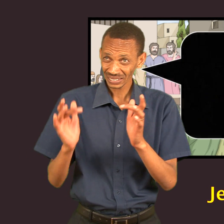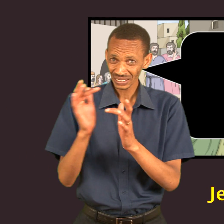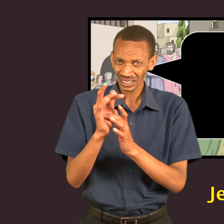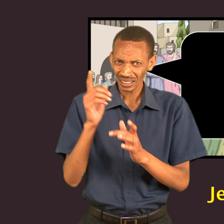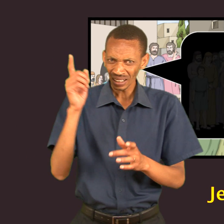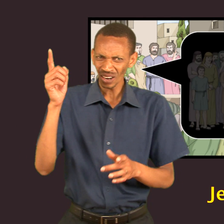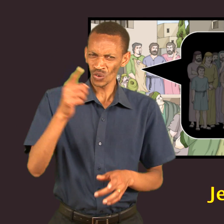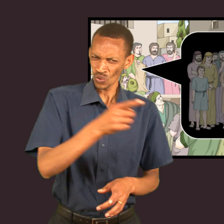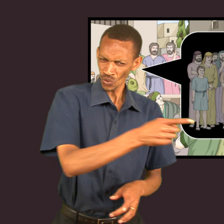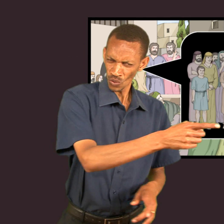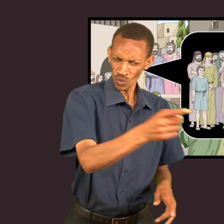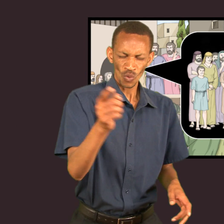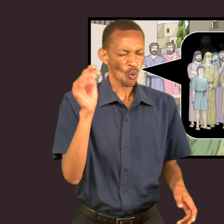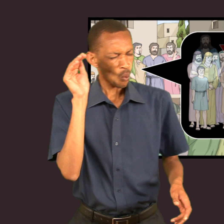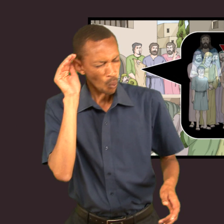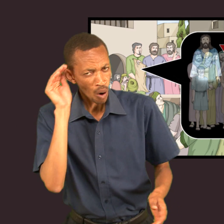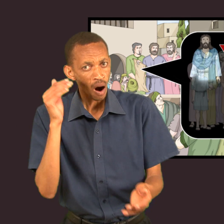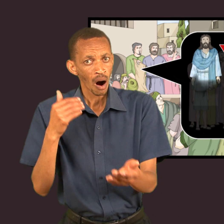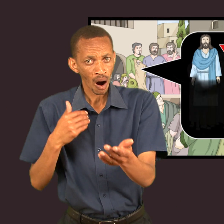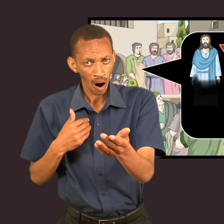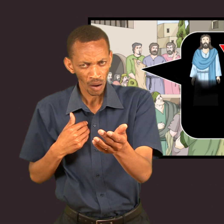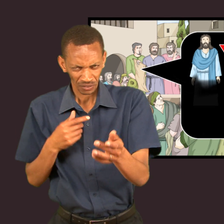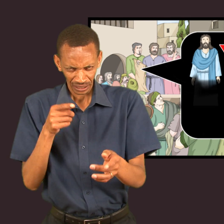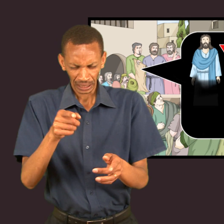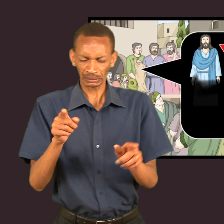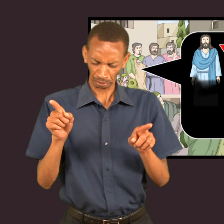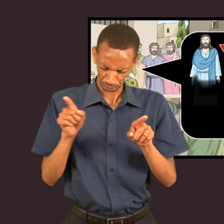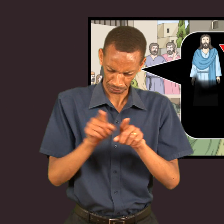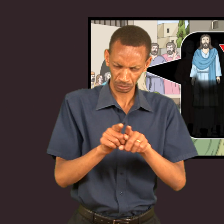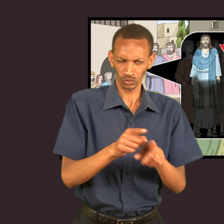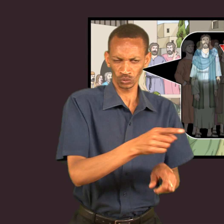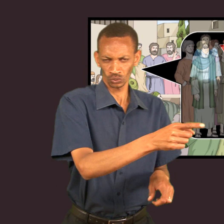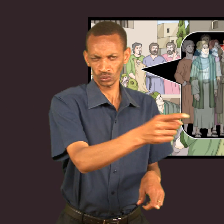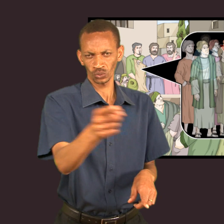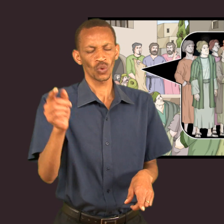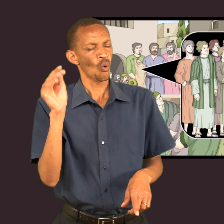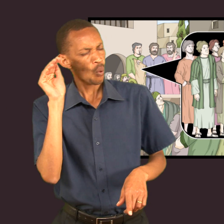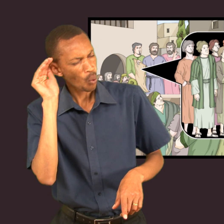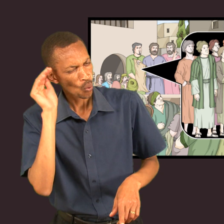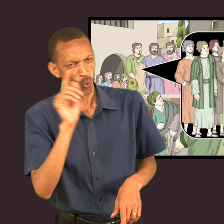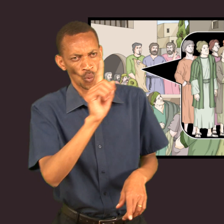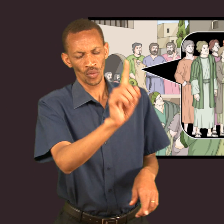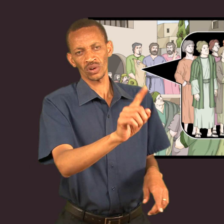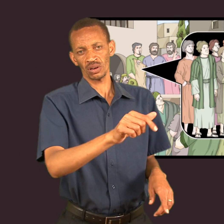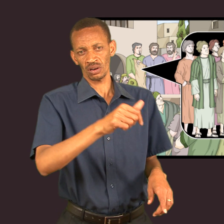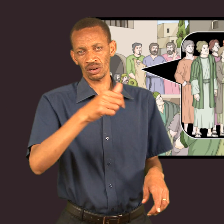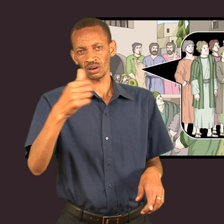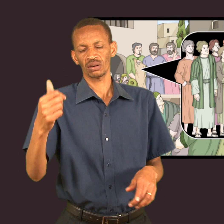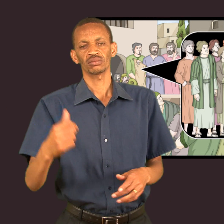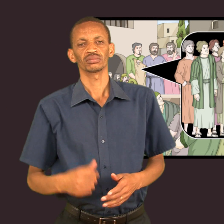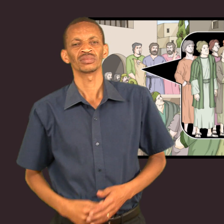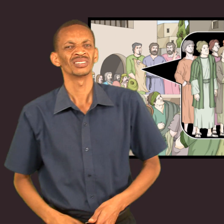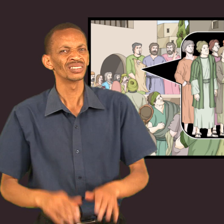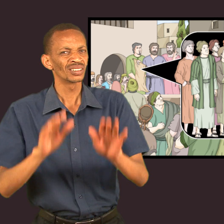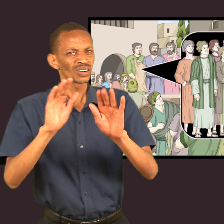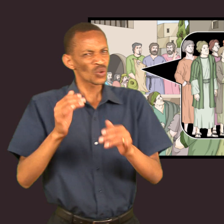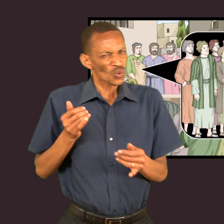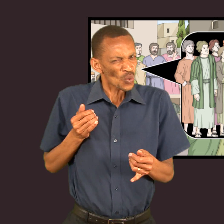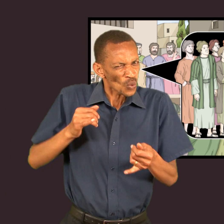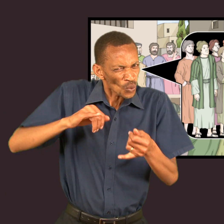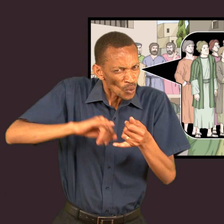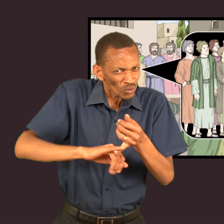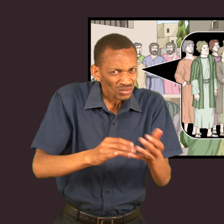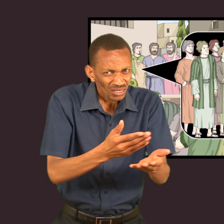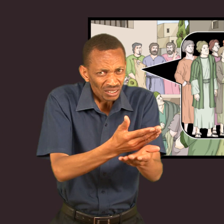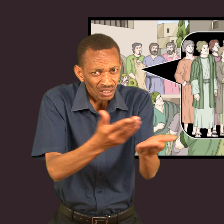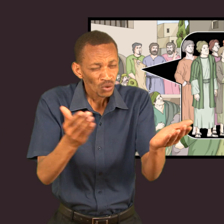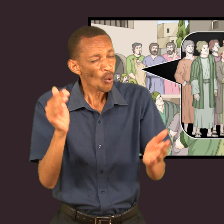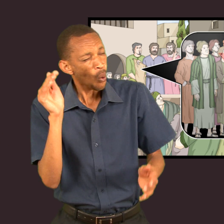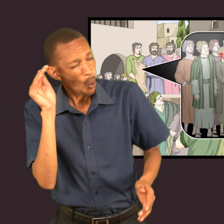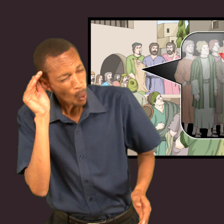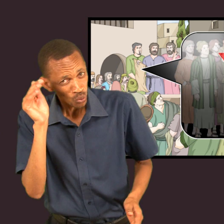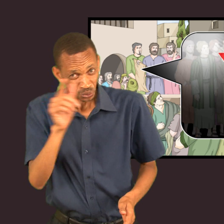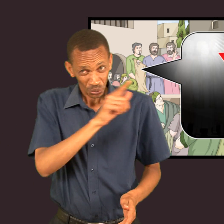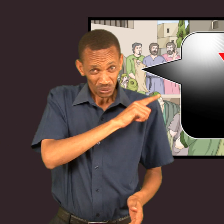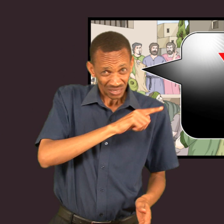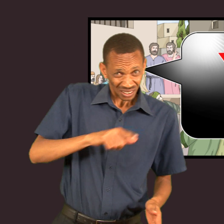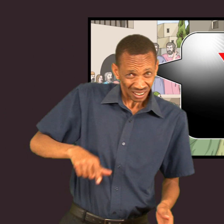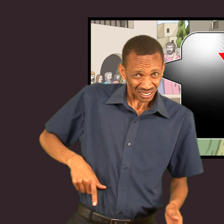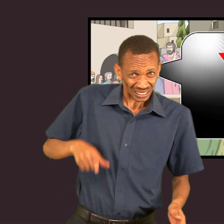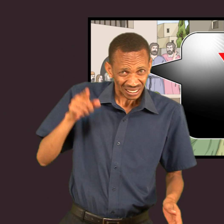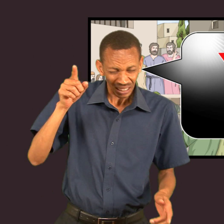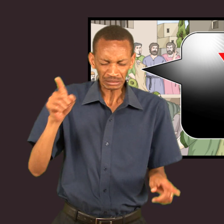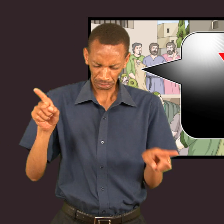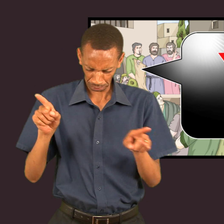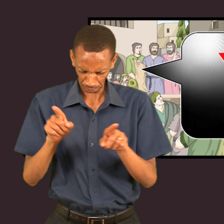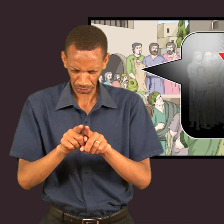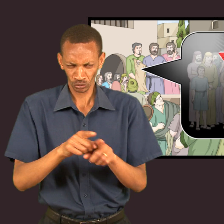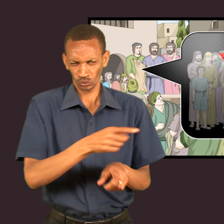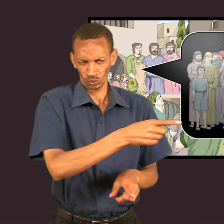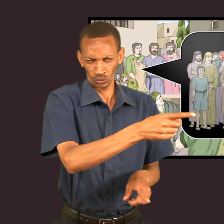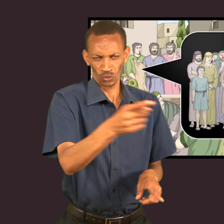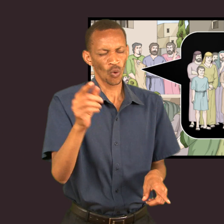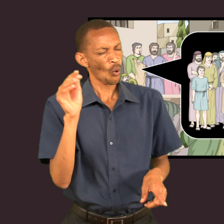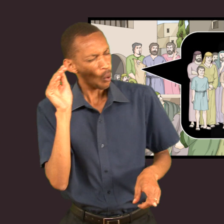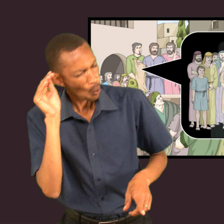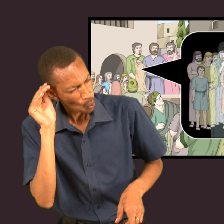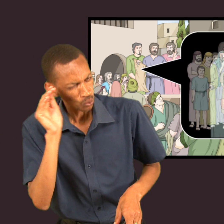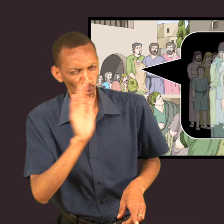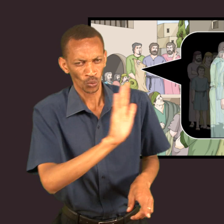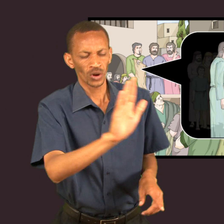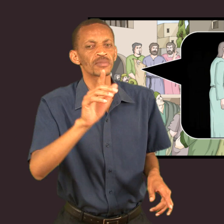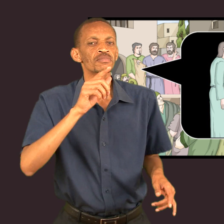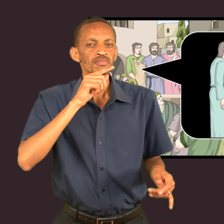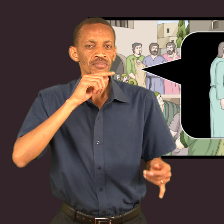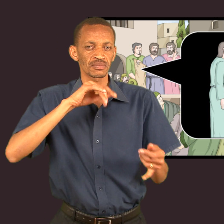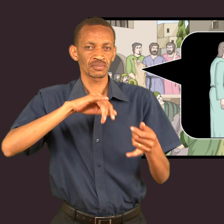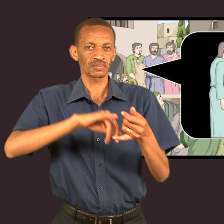Wives, submit to your husbands as to the Lord.